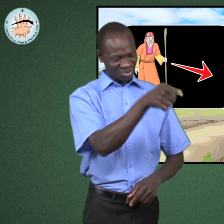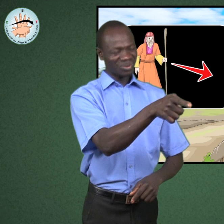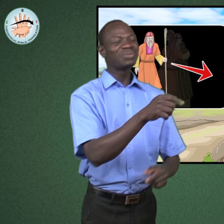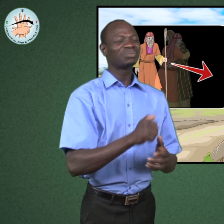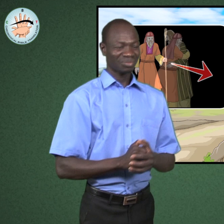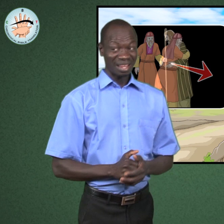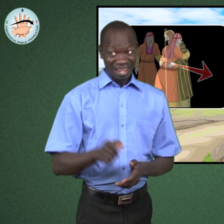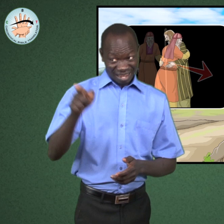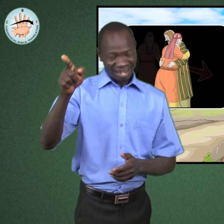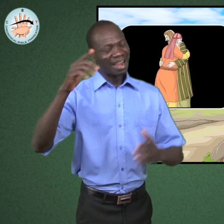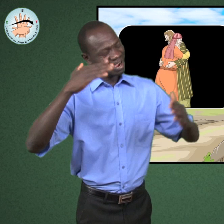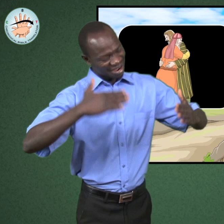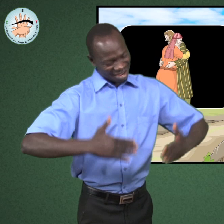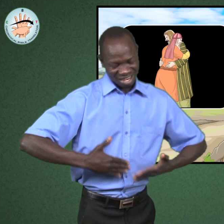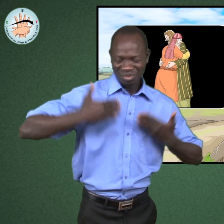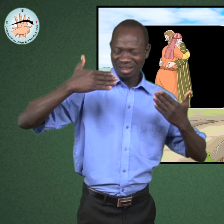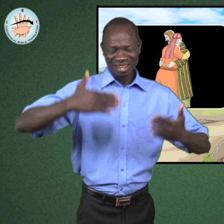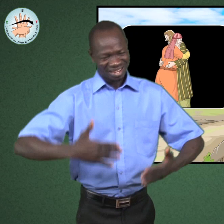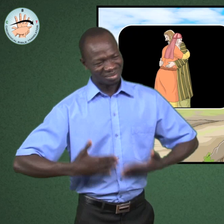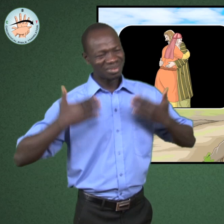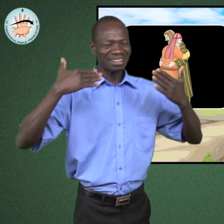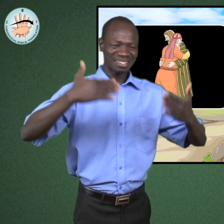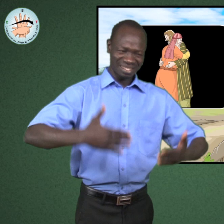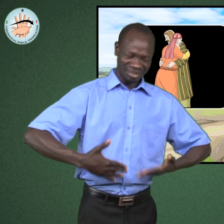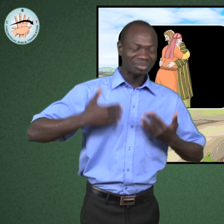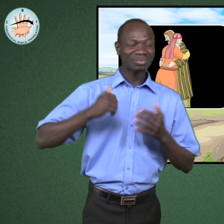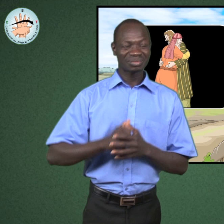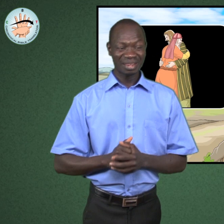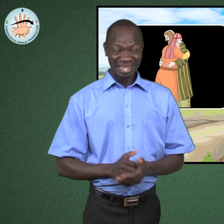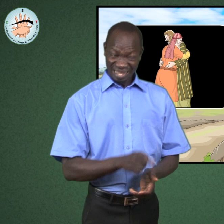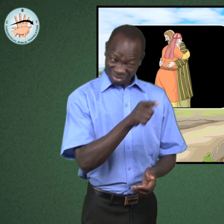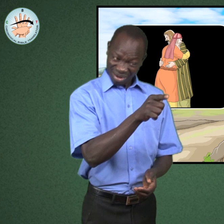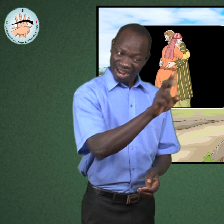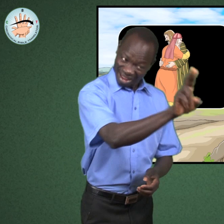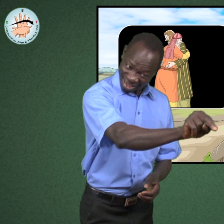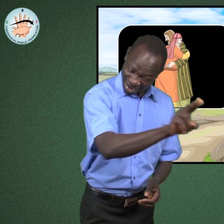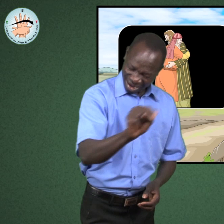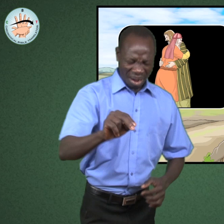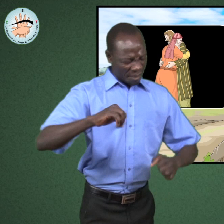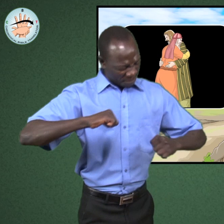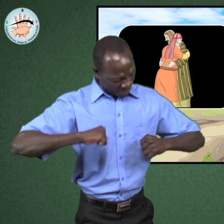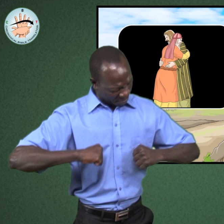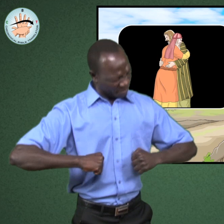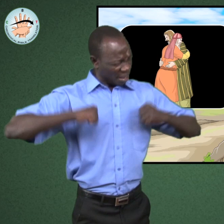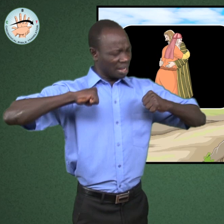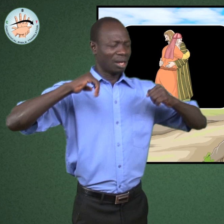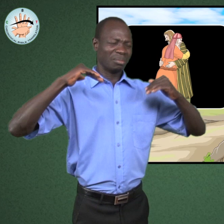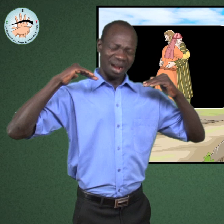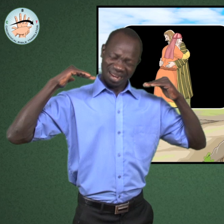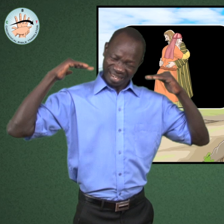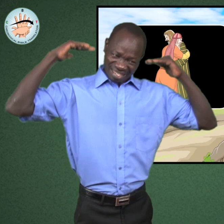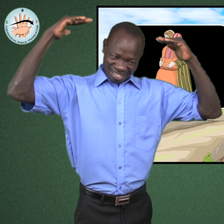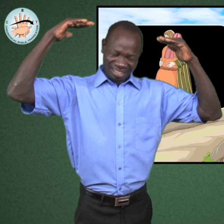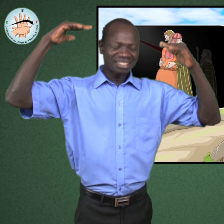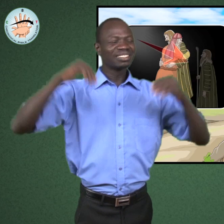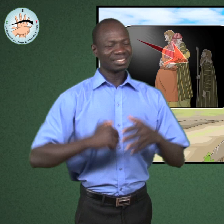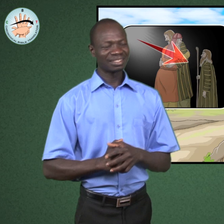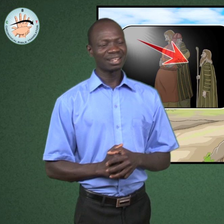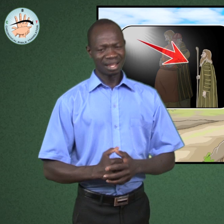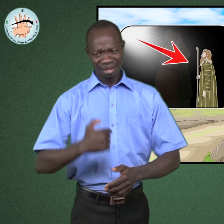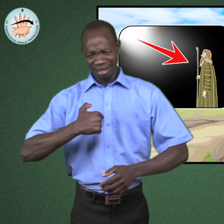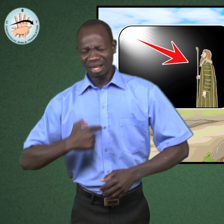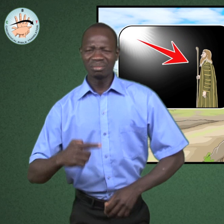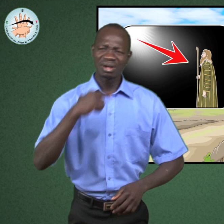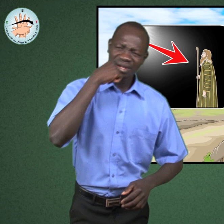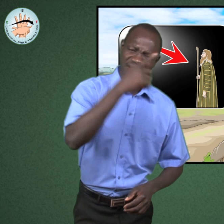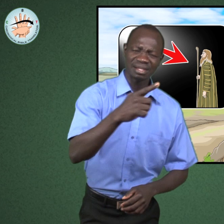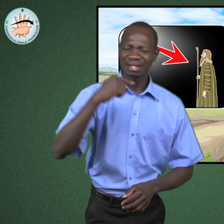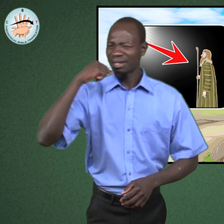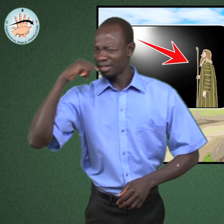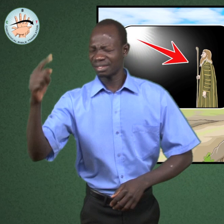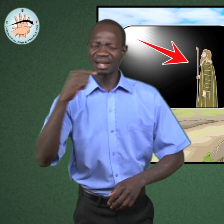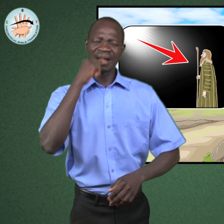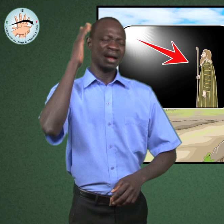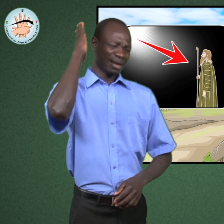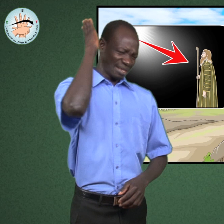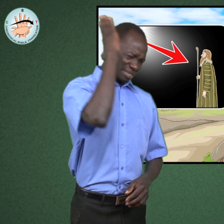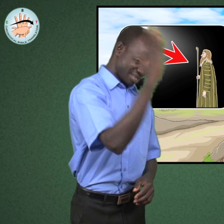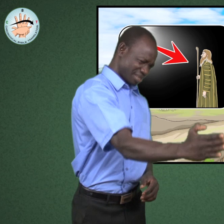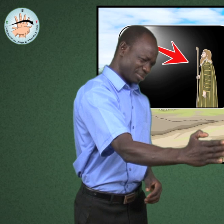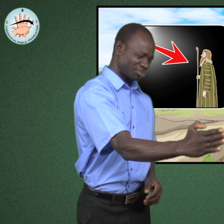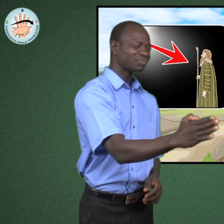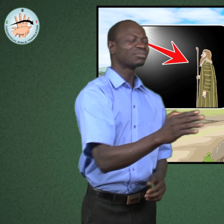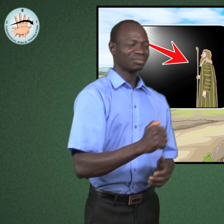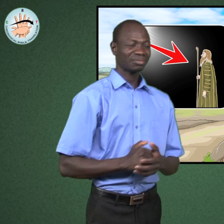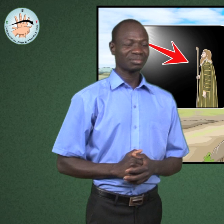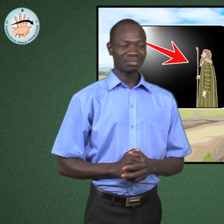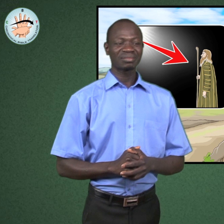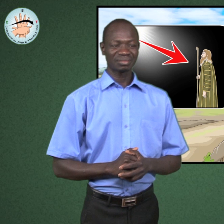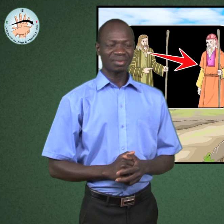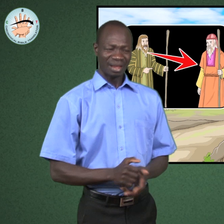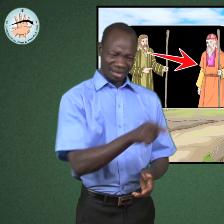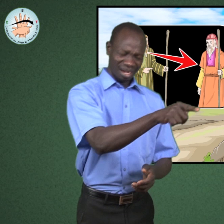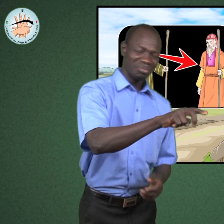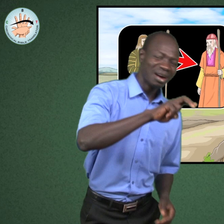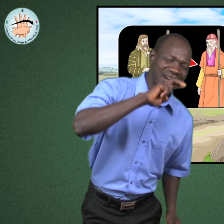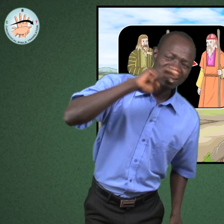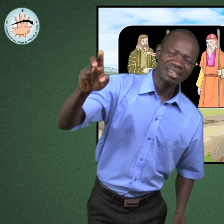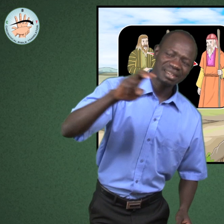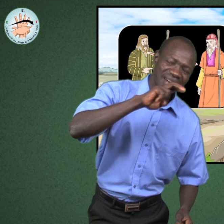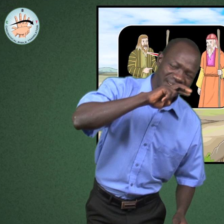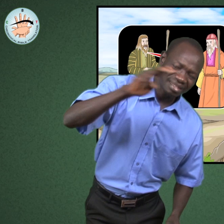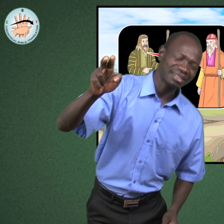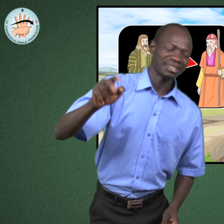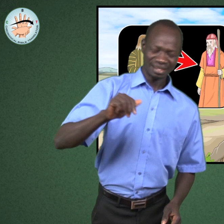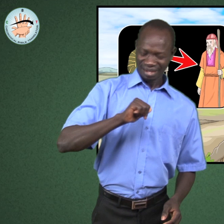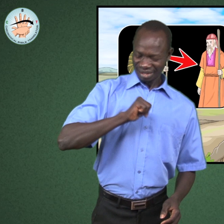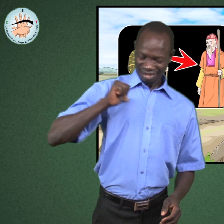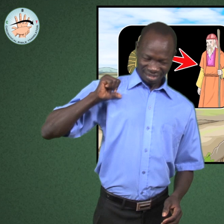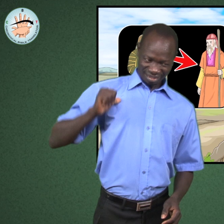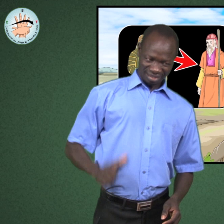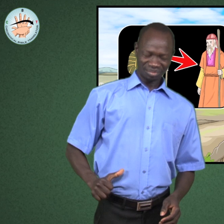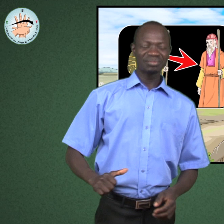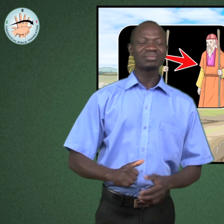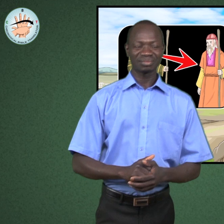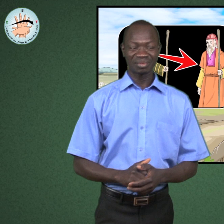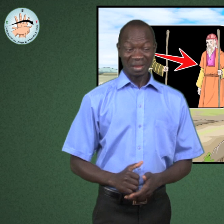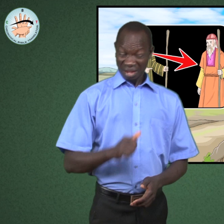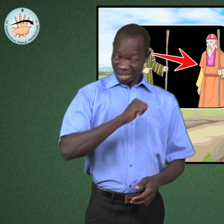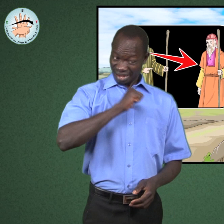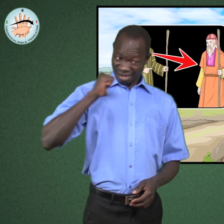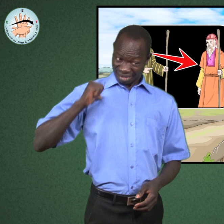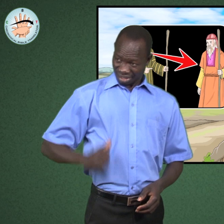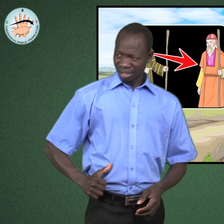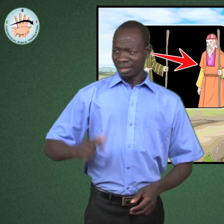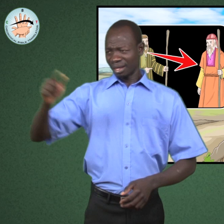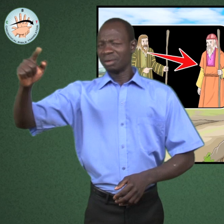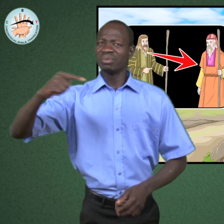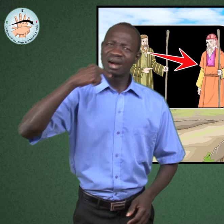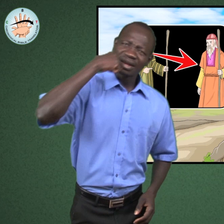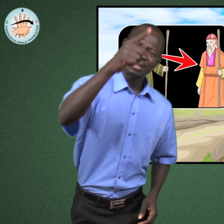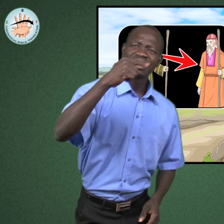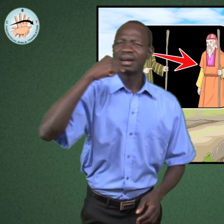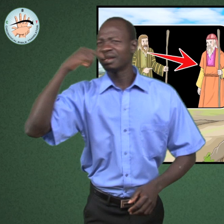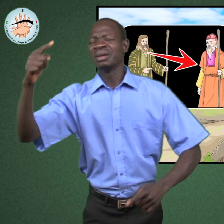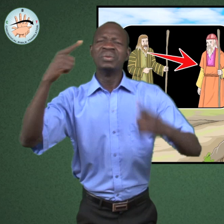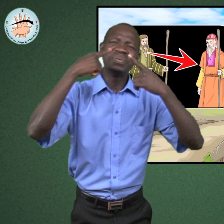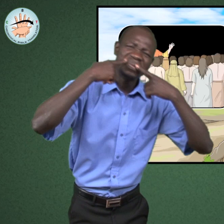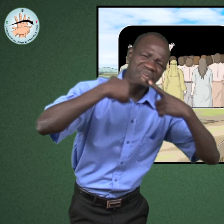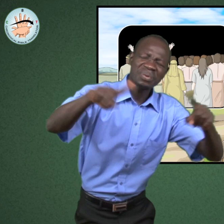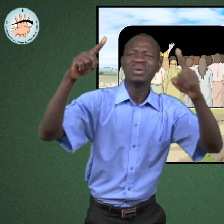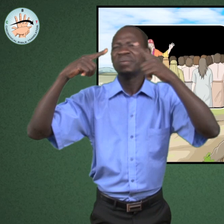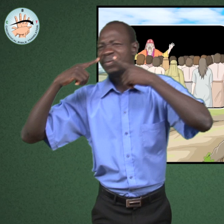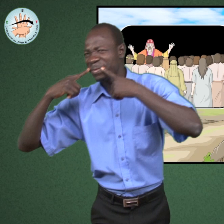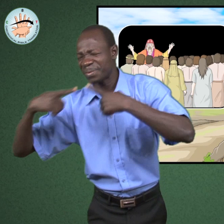You are to speak to him and put the words in his mouth. I will help both of you to speak, and I will teach you what to do.